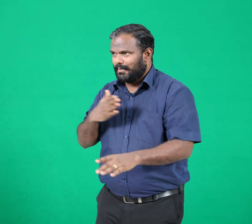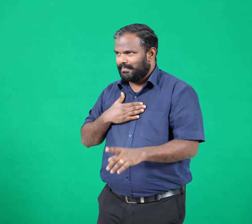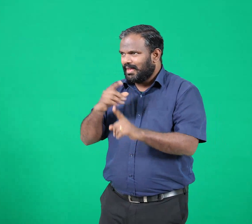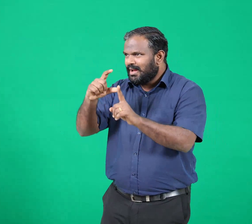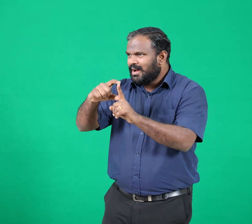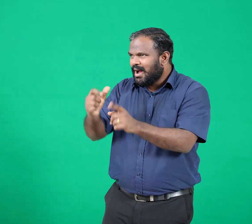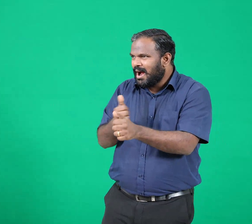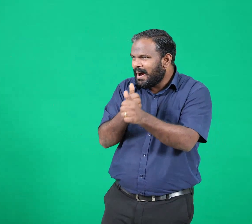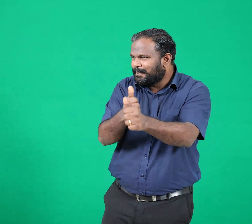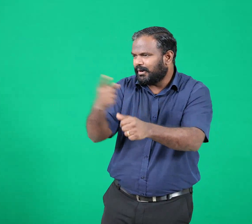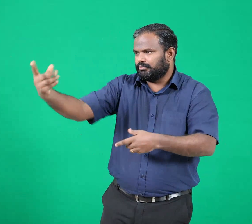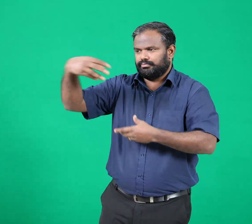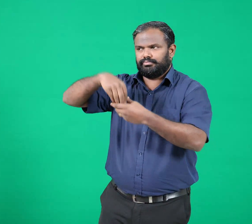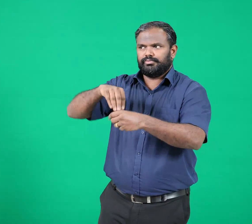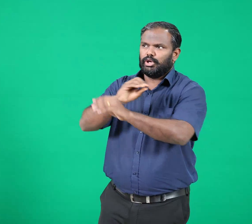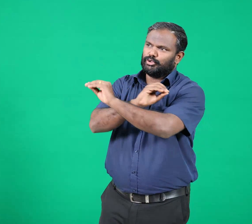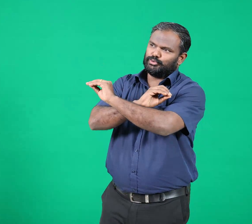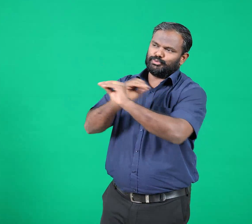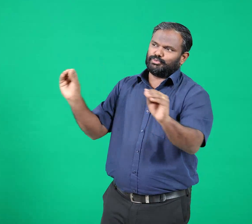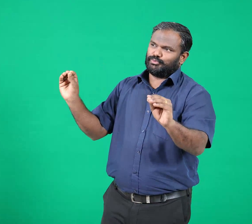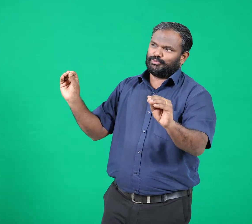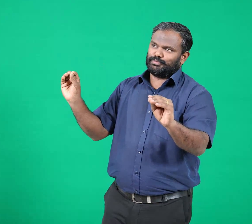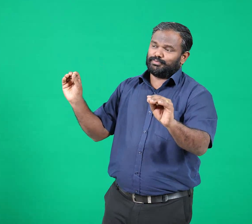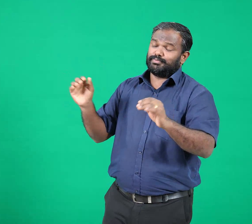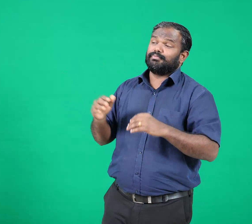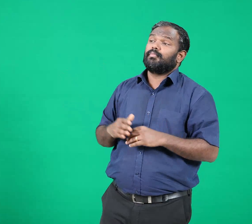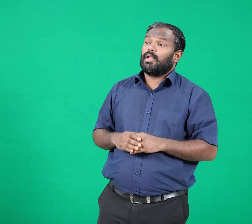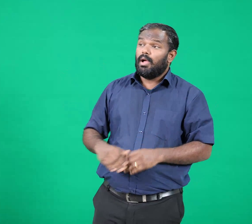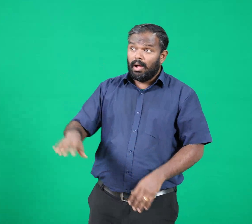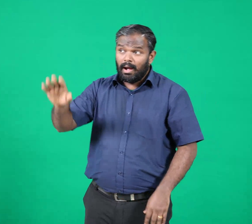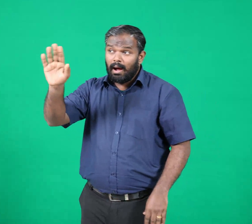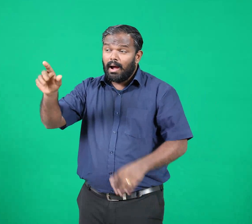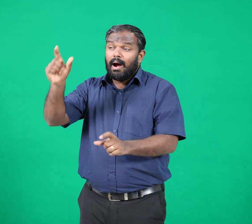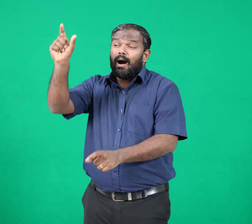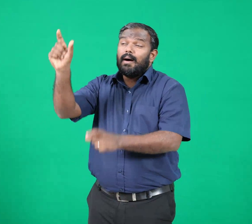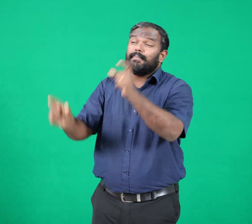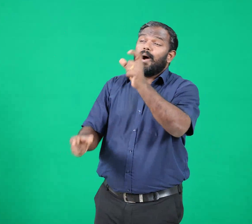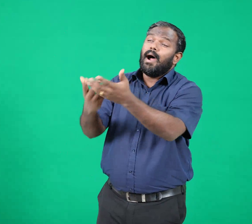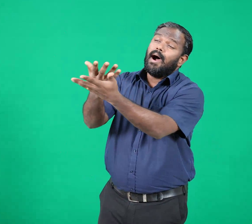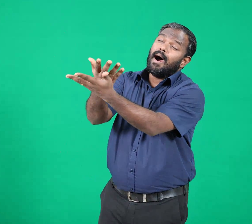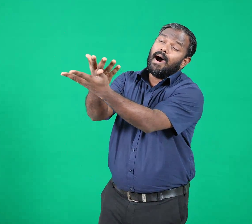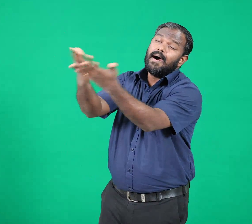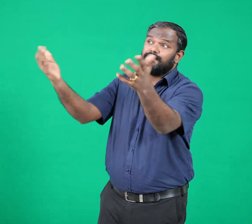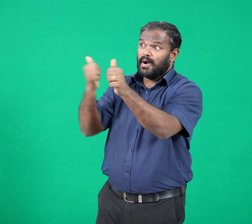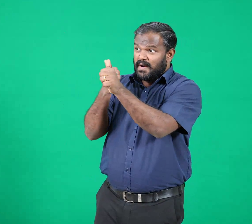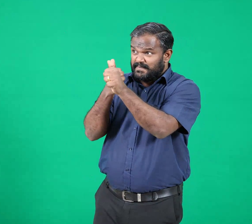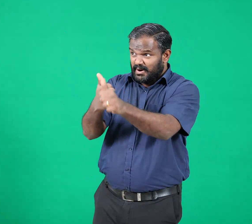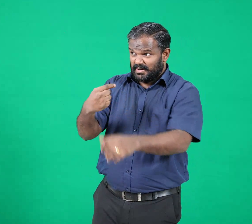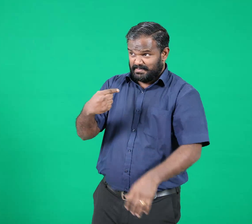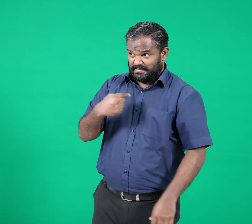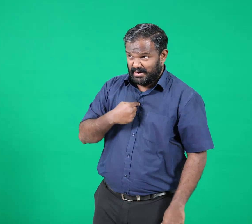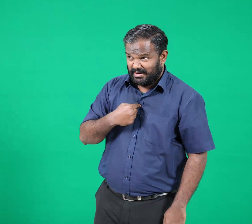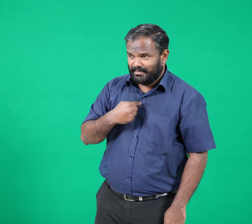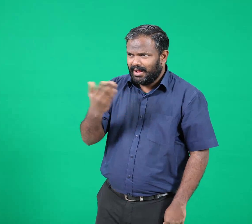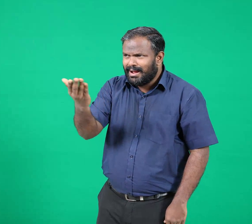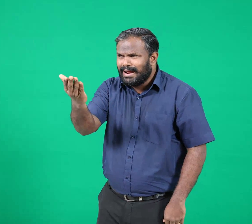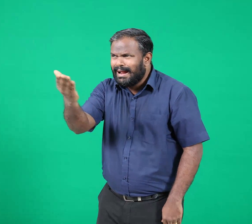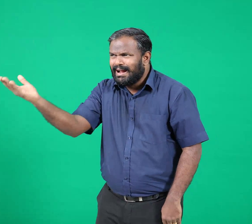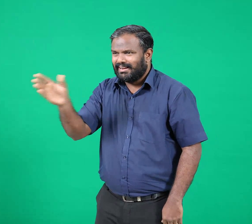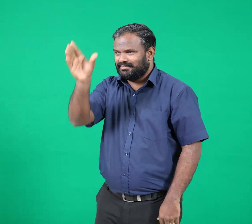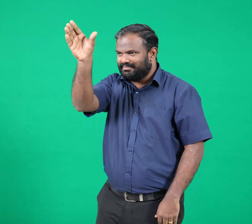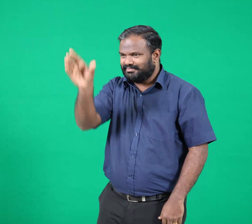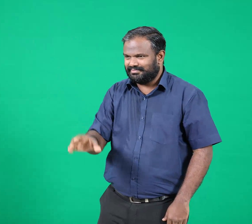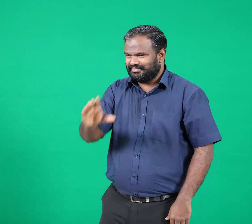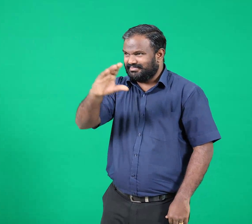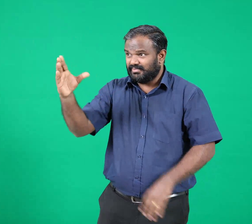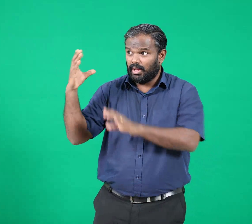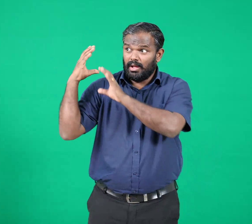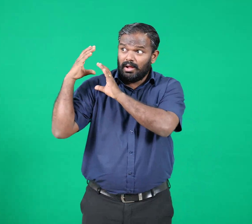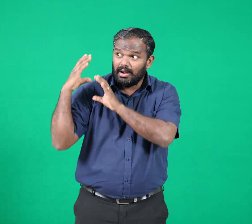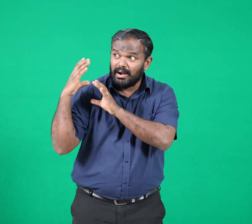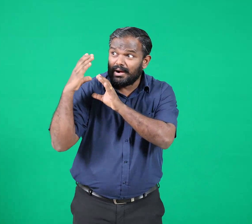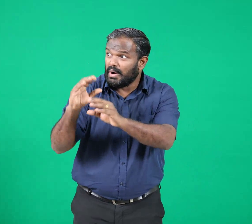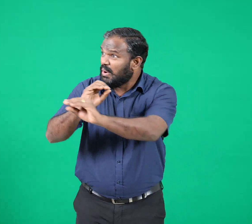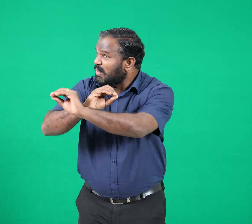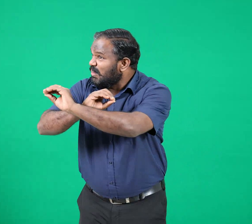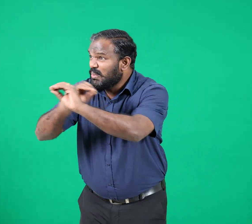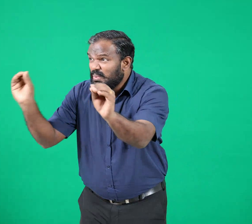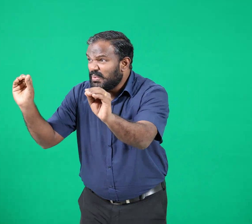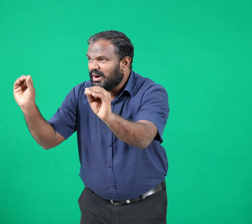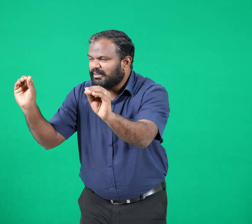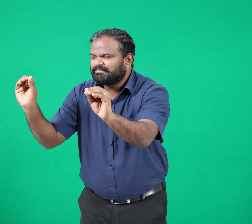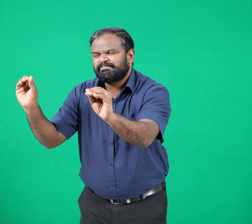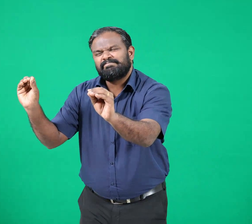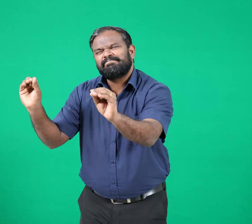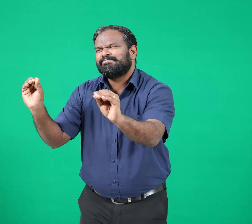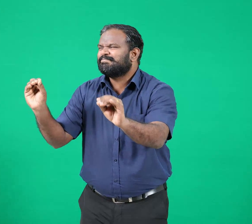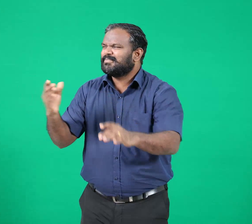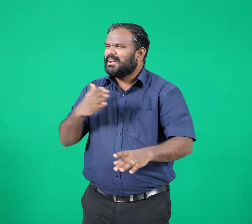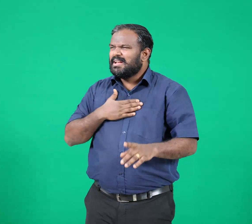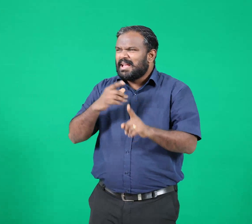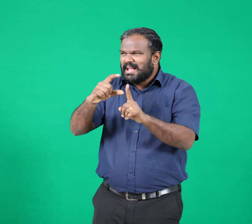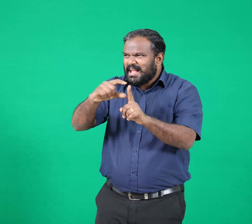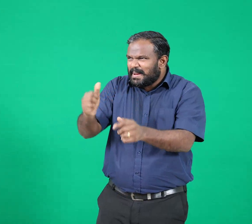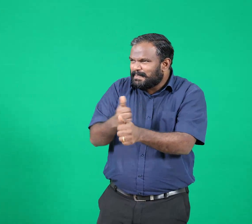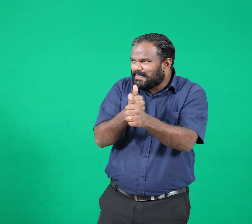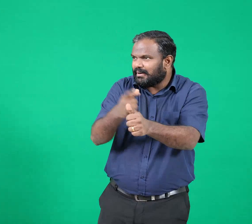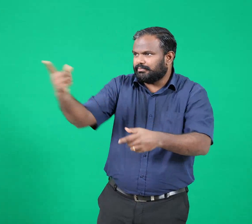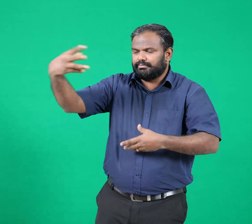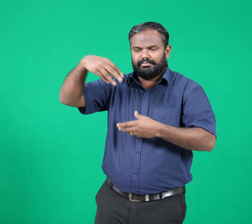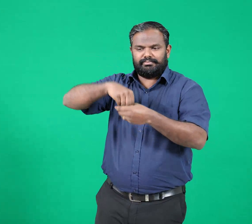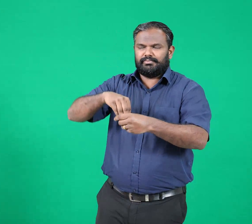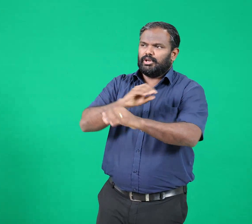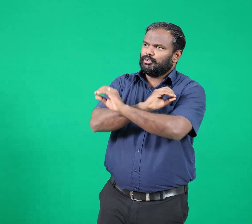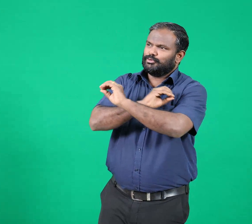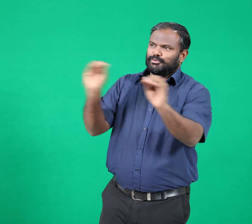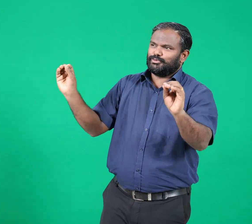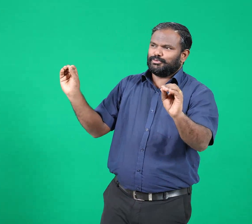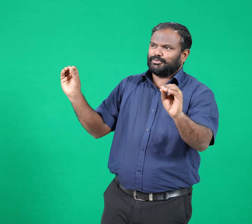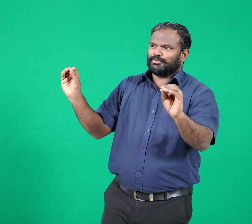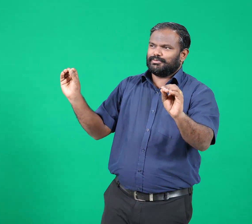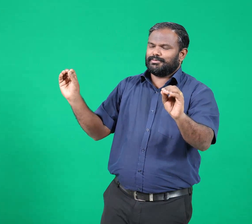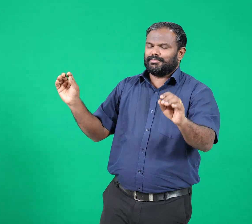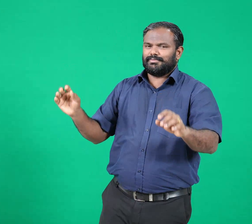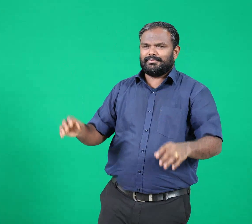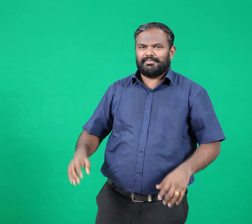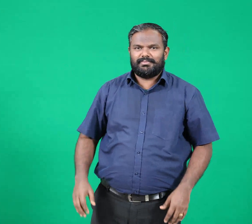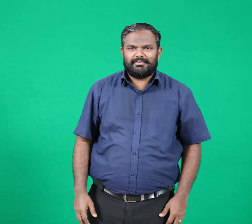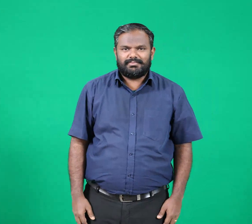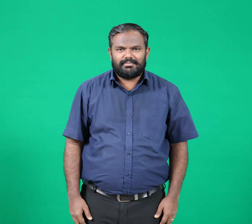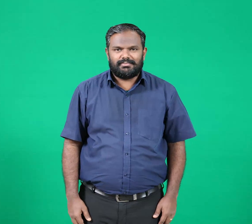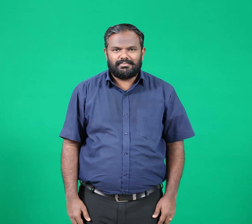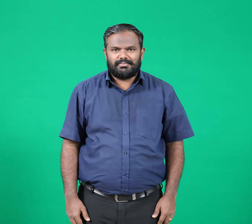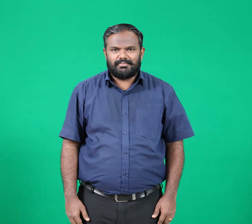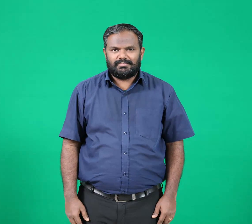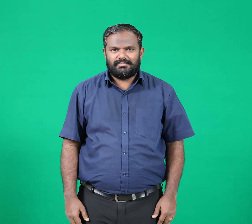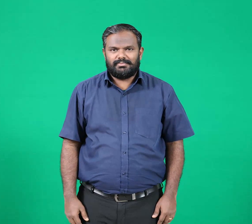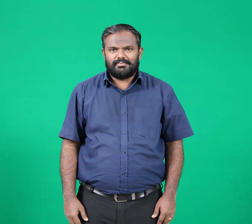And whoever does not carry his cross and follow Me cannot be My disciple.